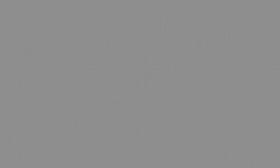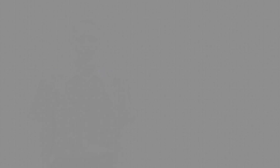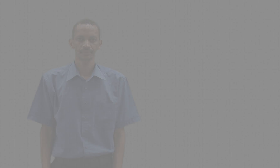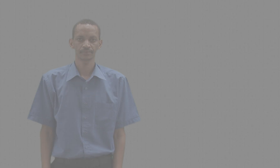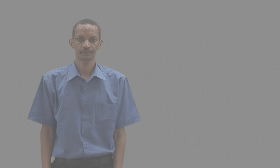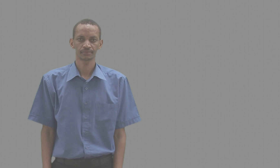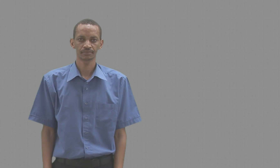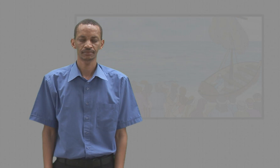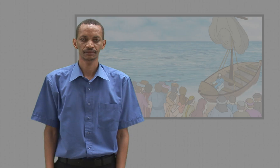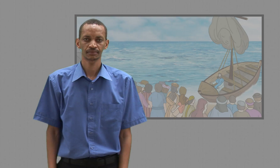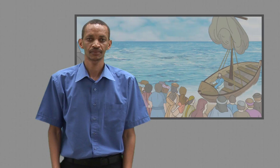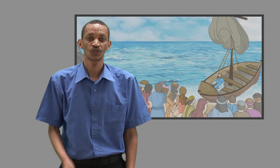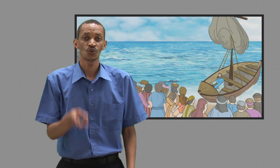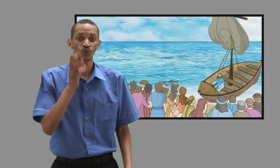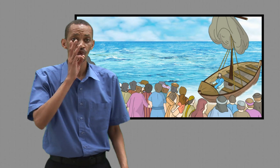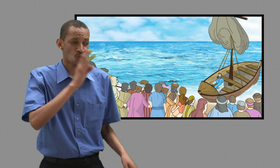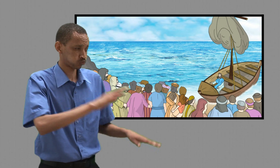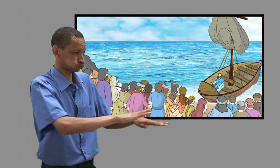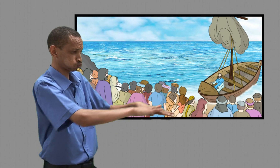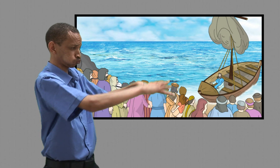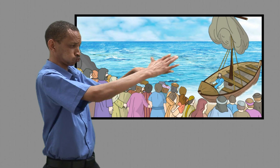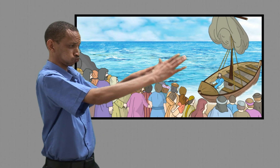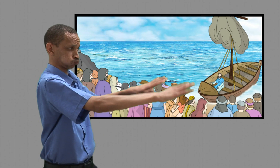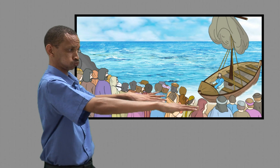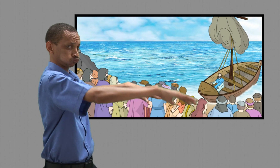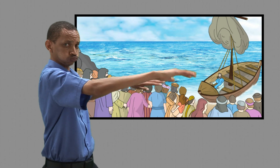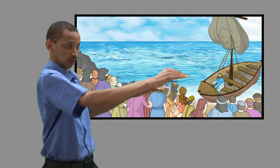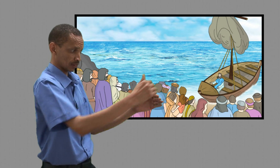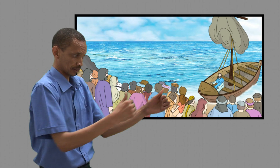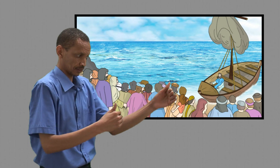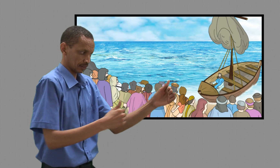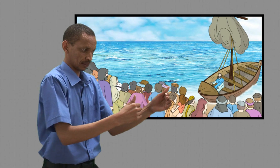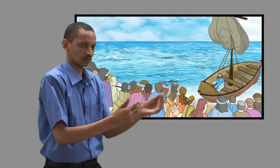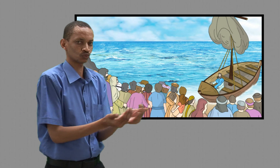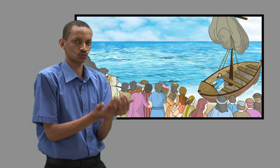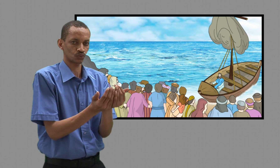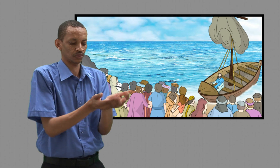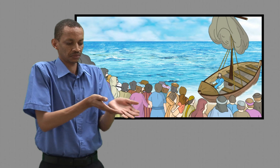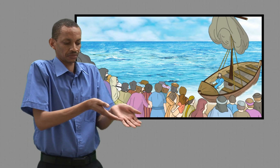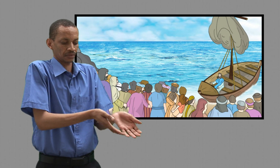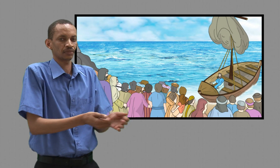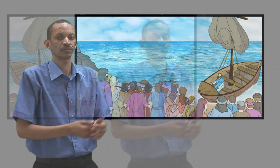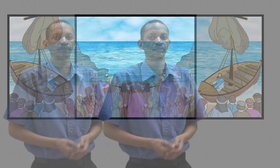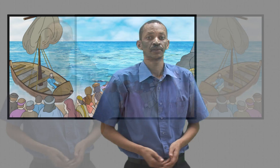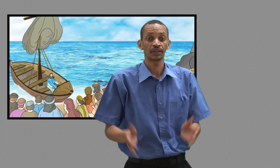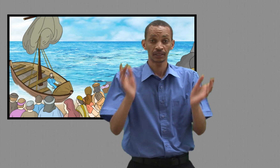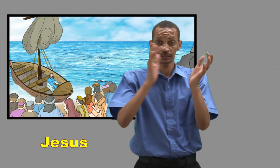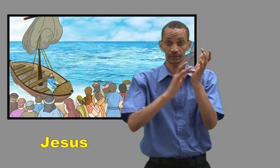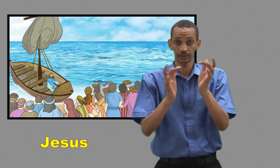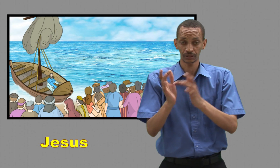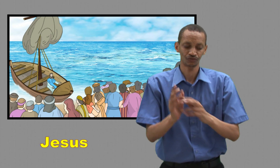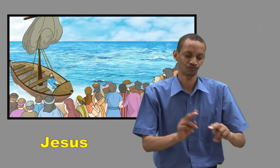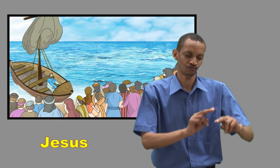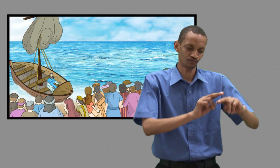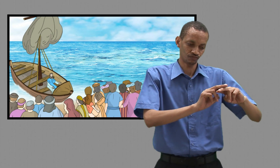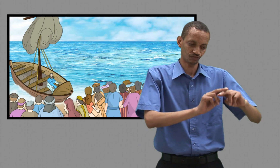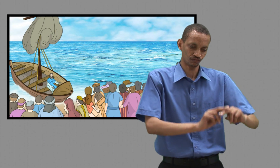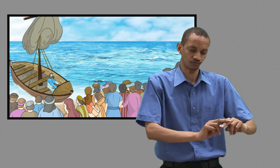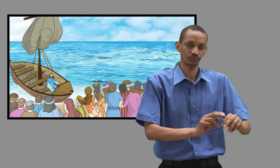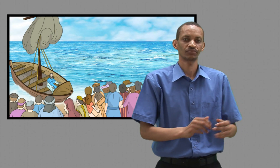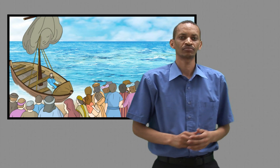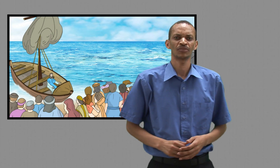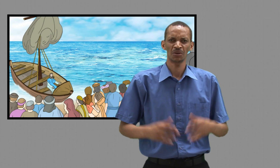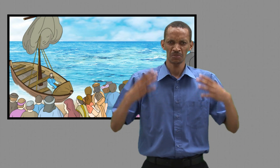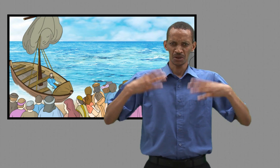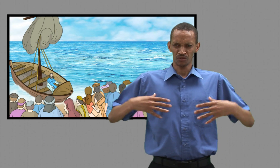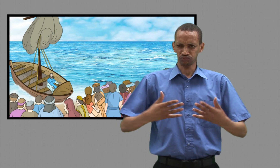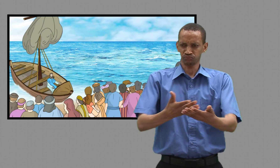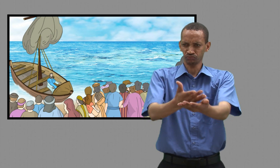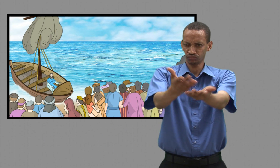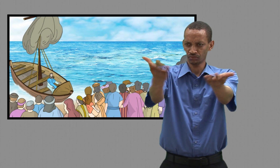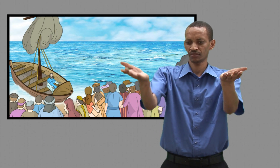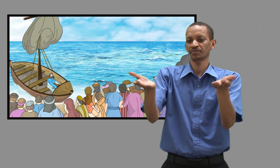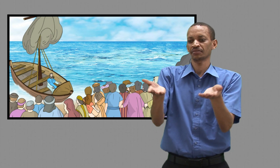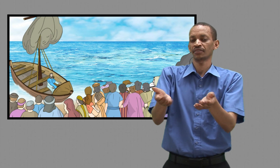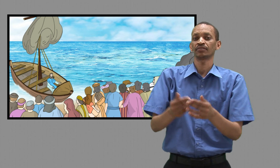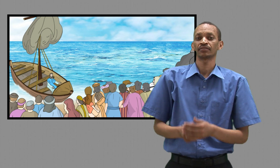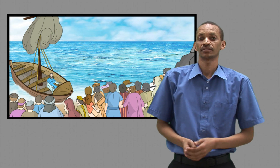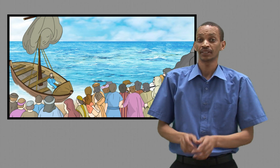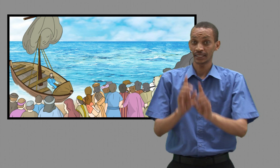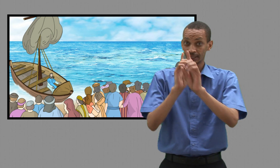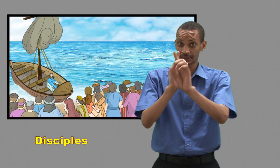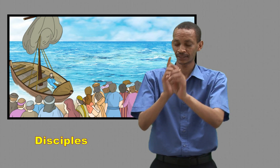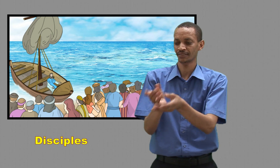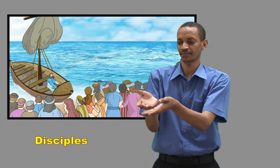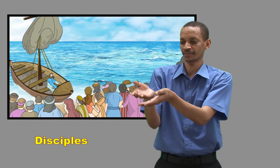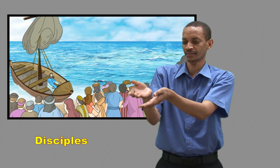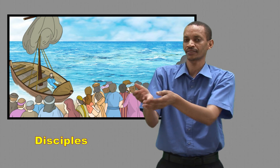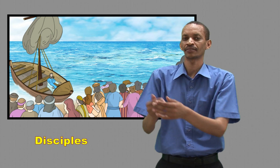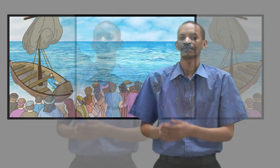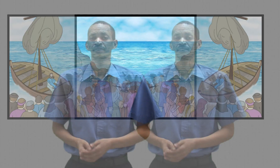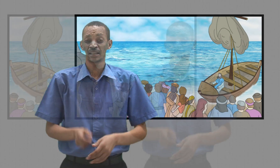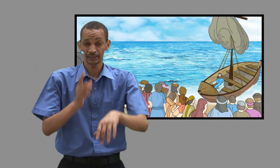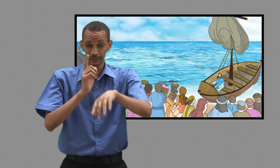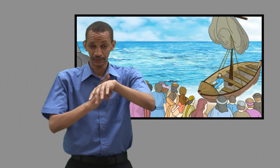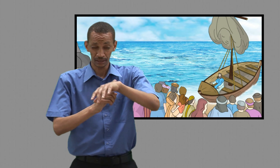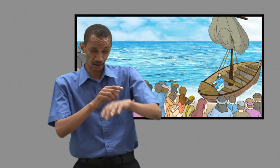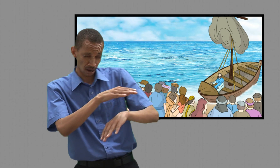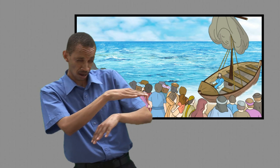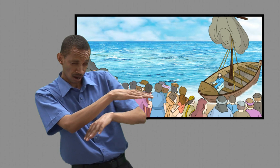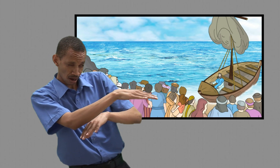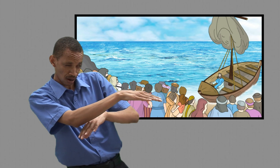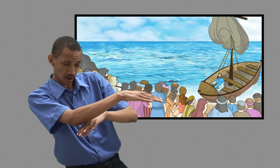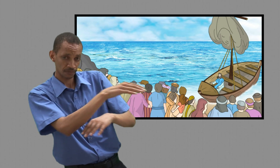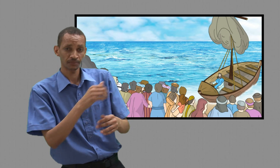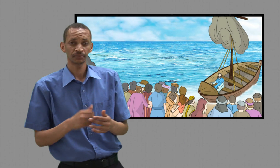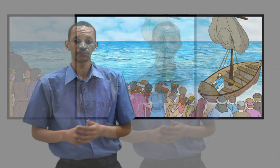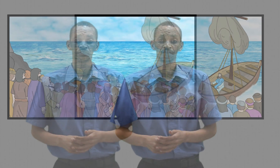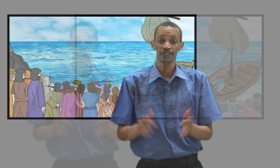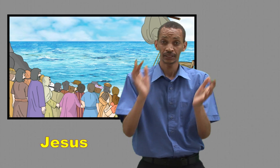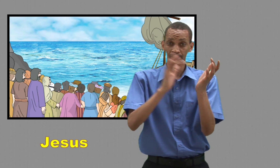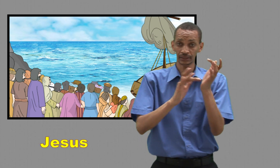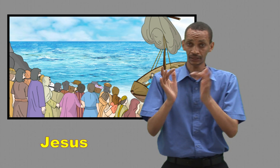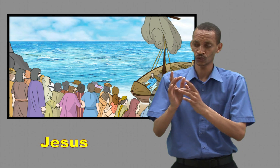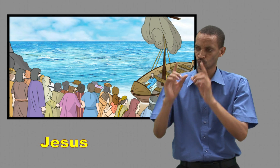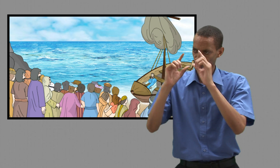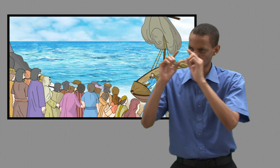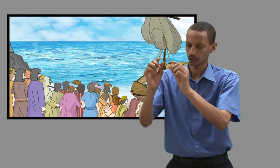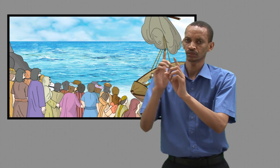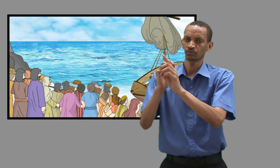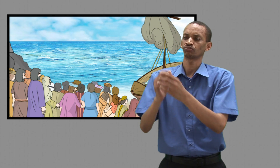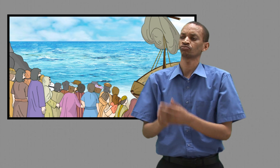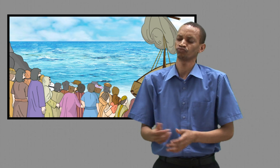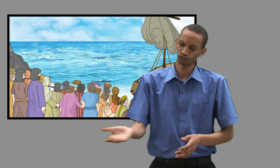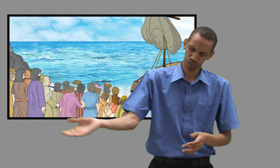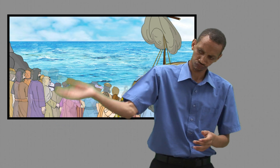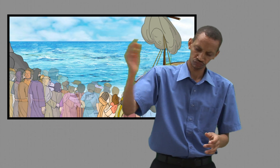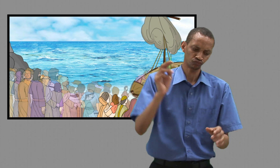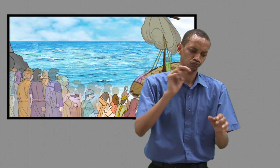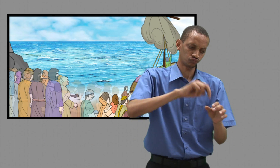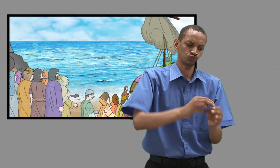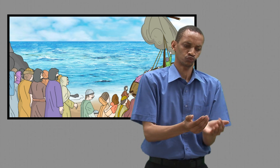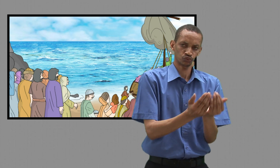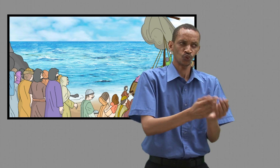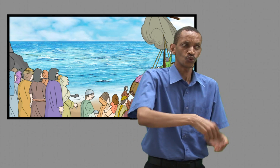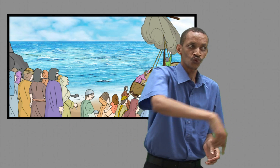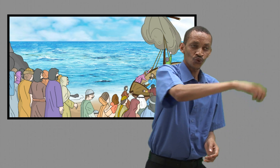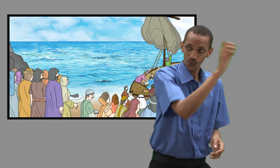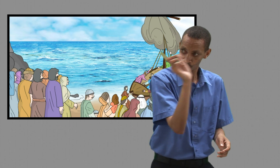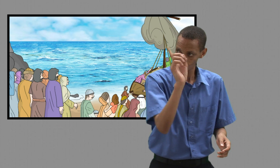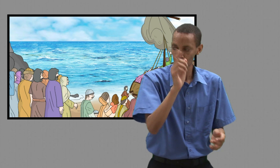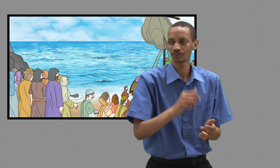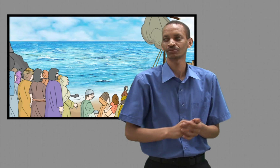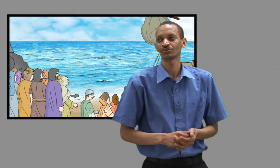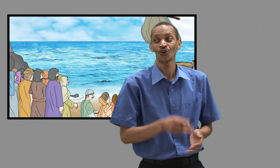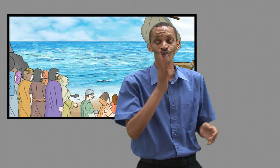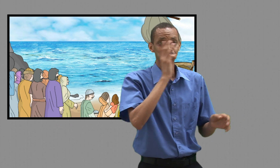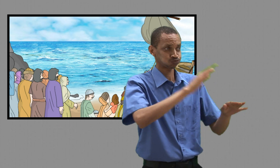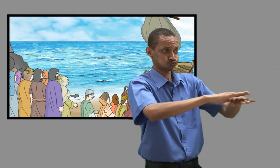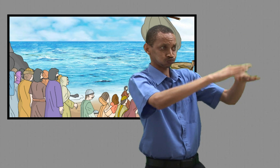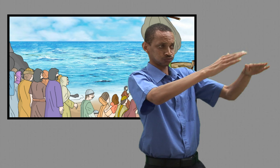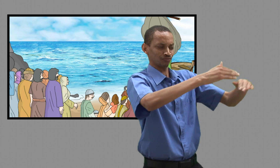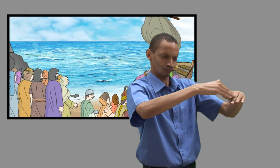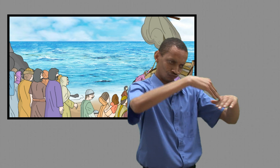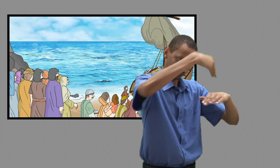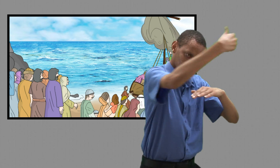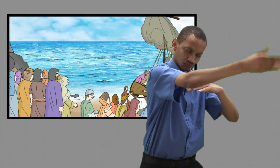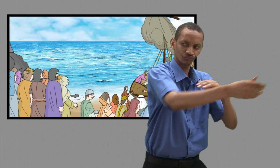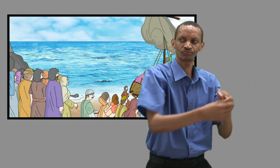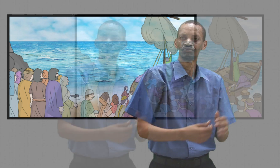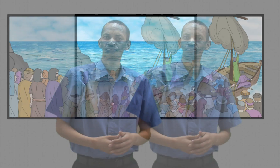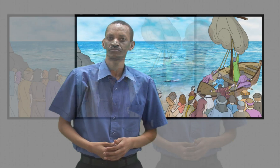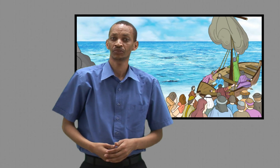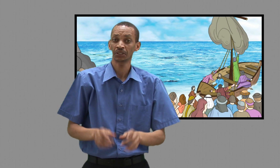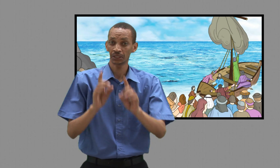When that evening came, He said to His disciples, “Let us cross to the other side.”